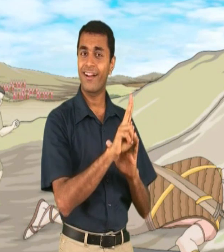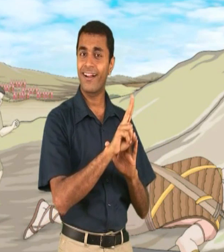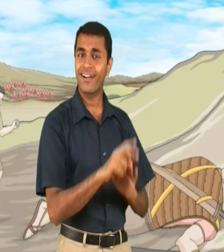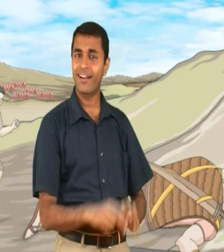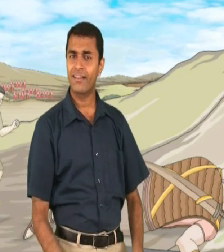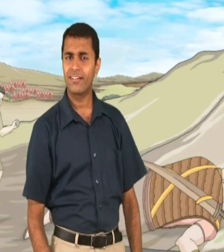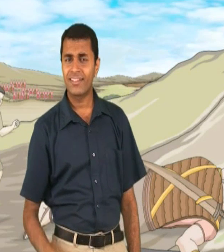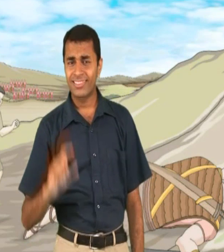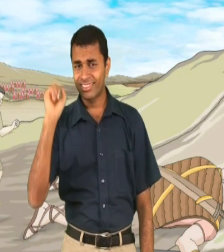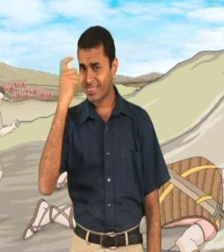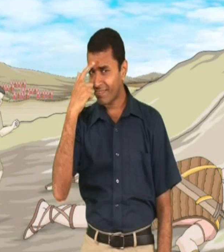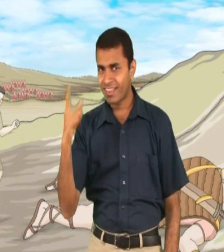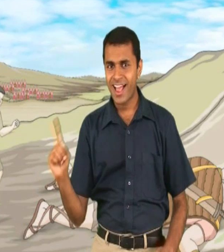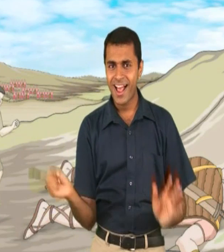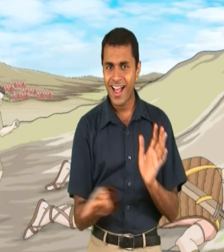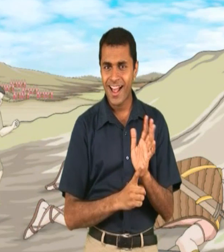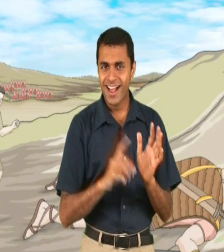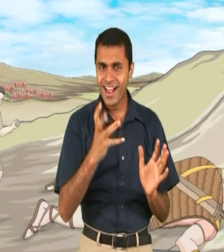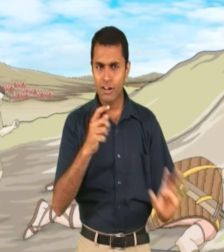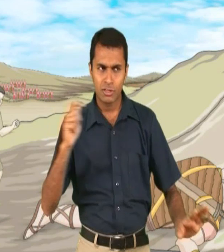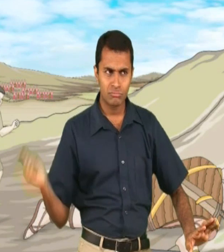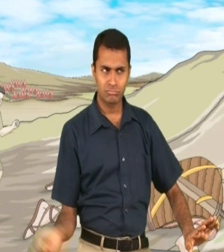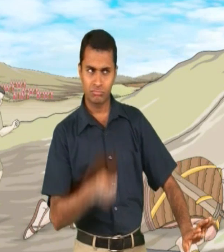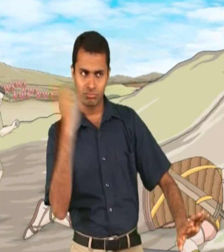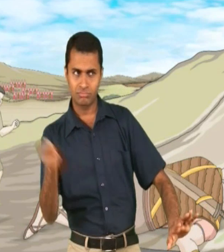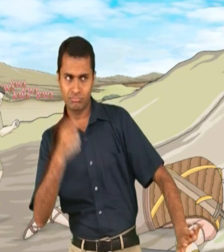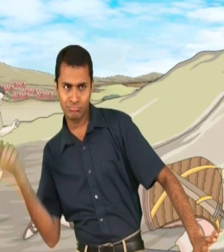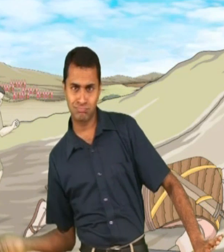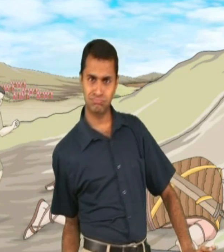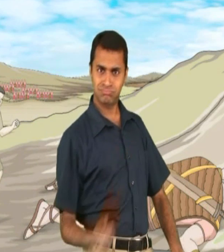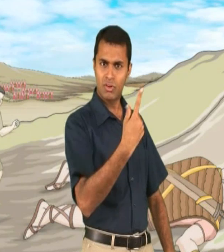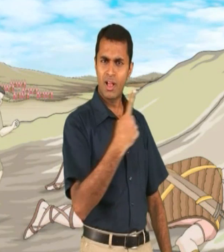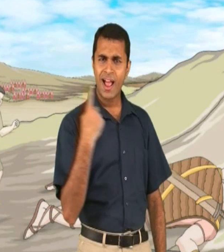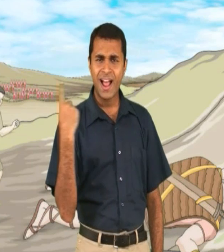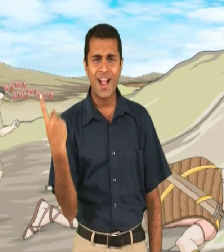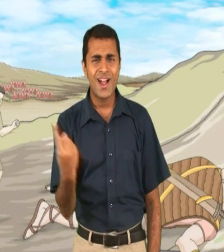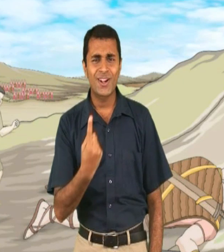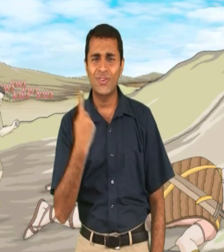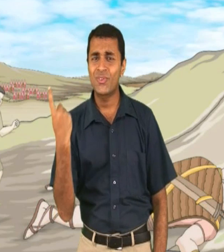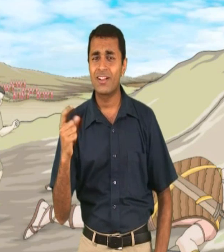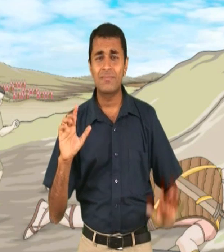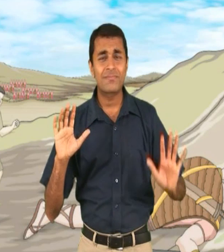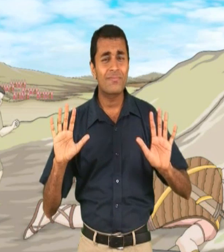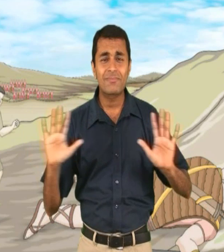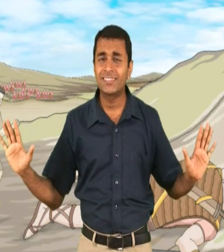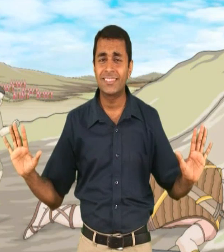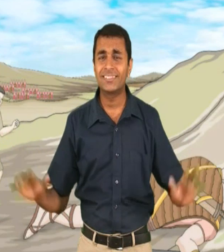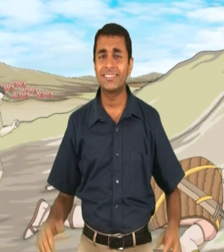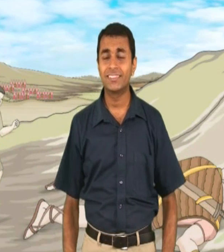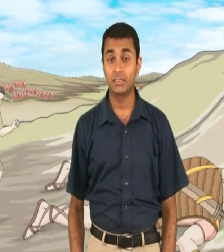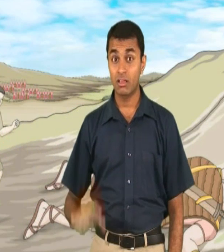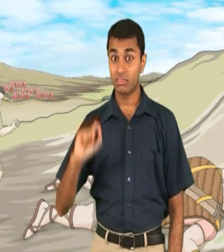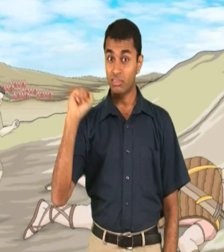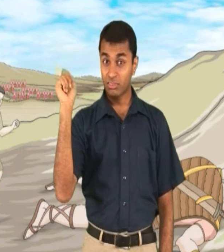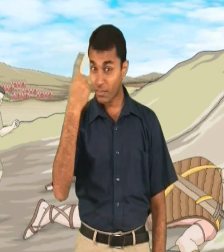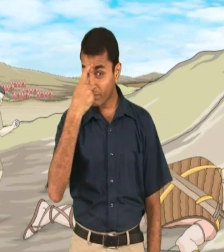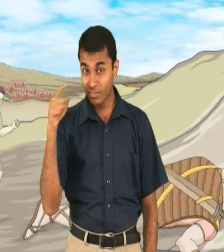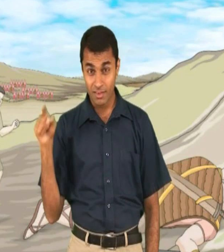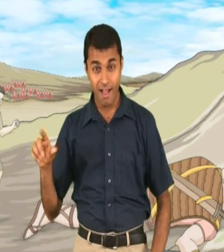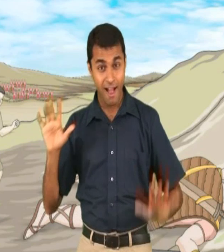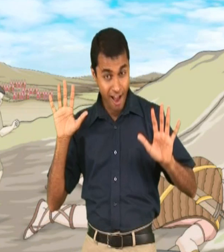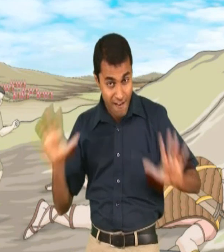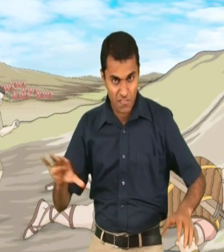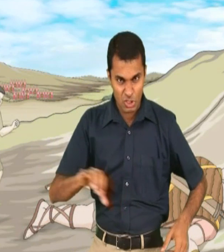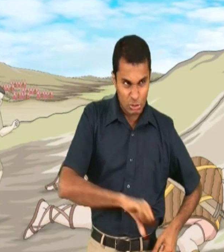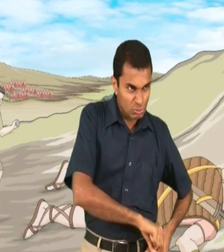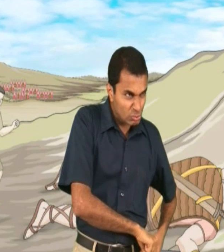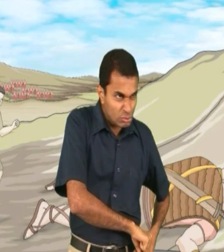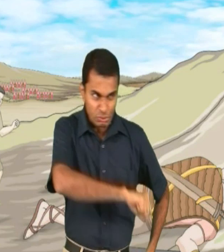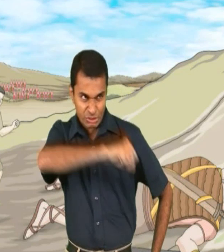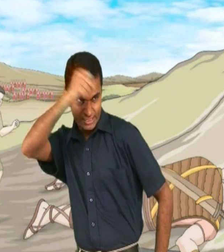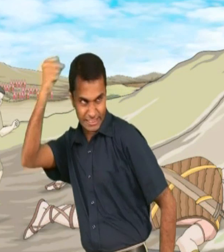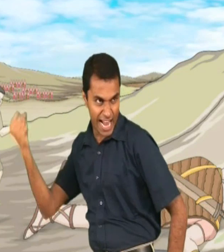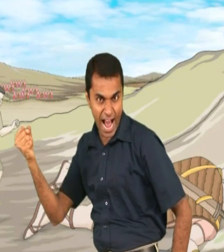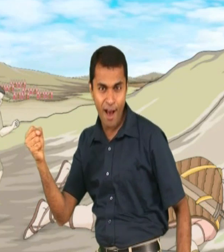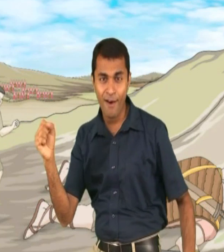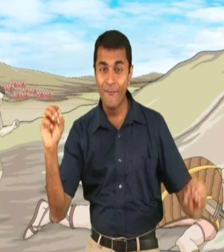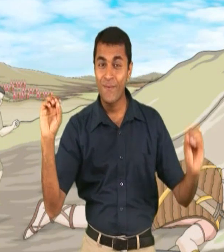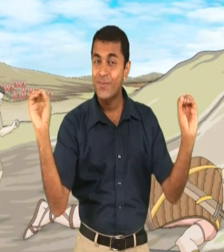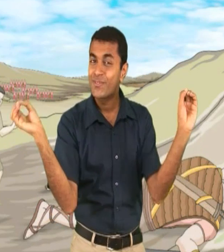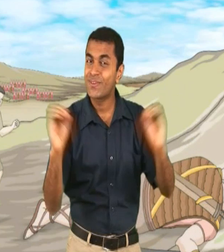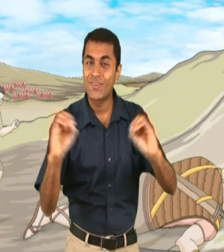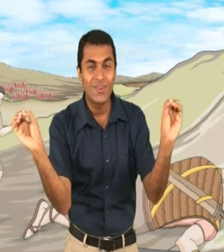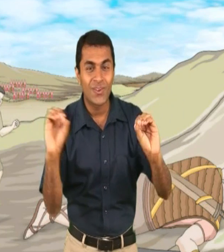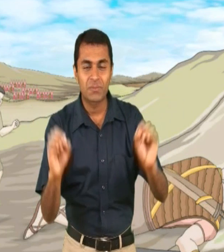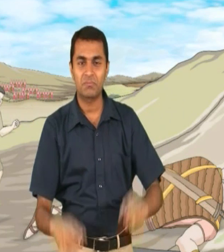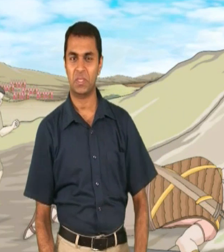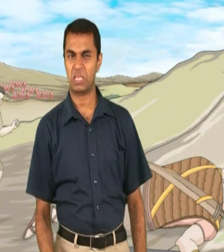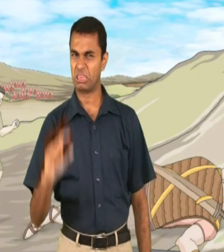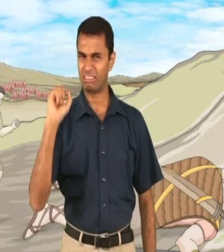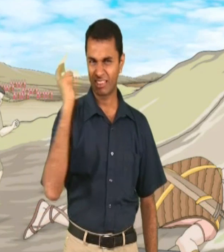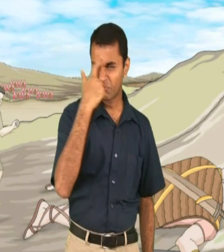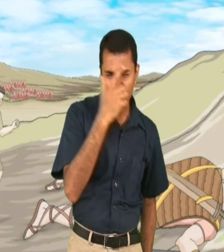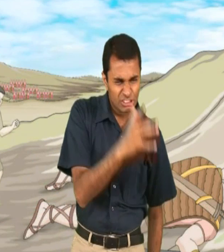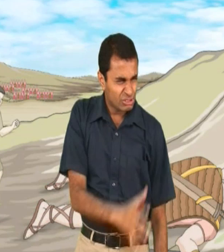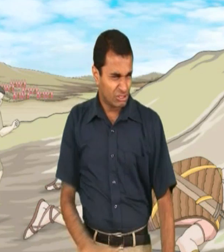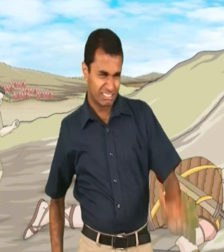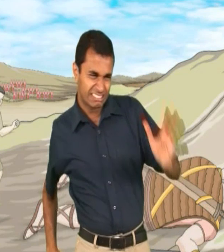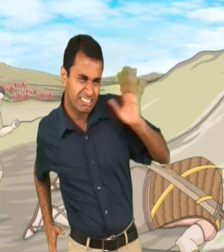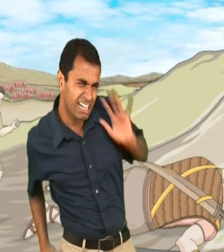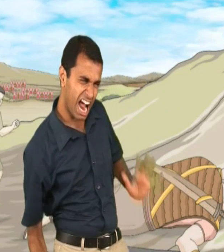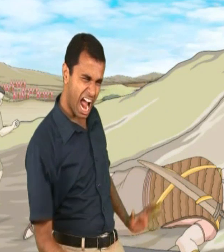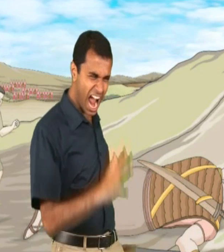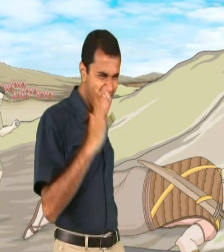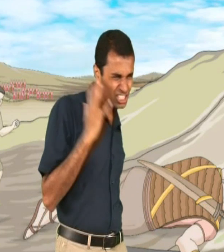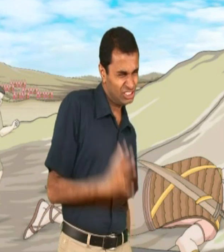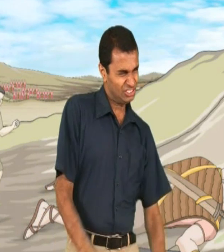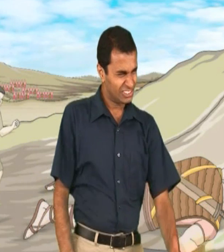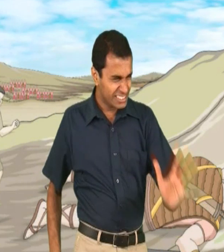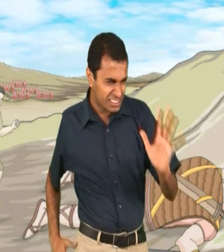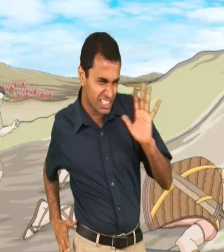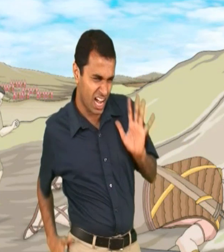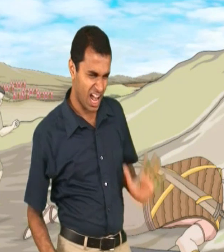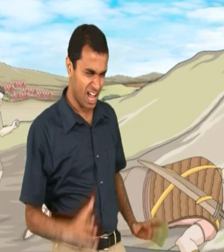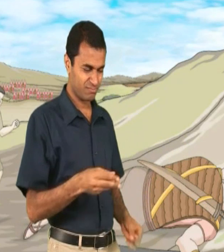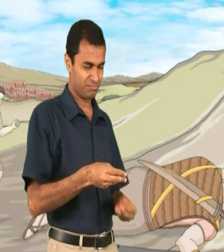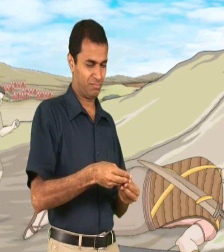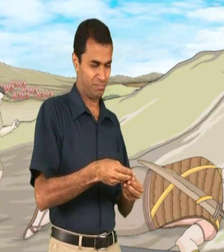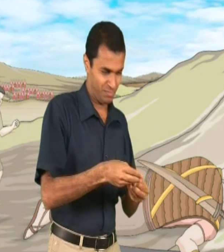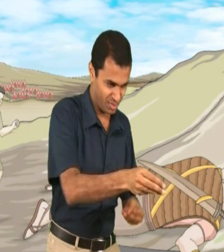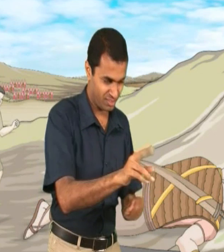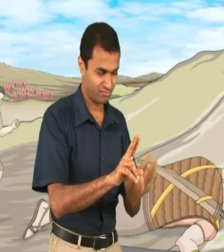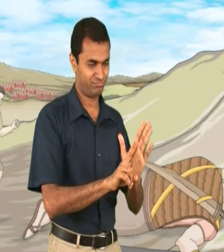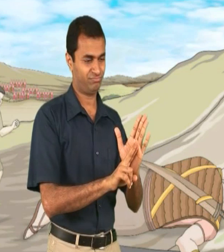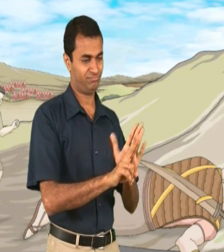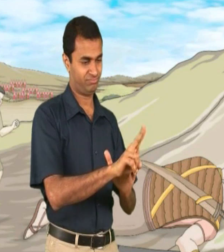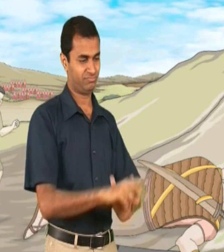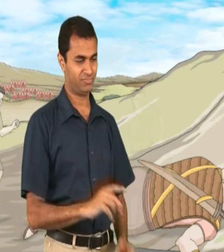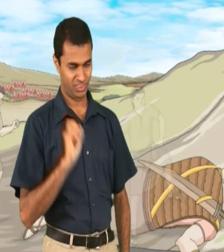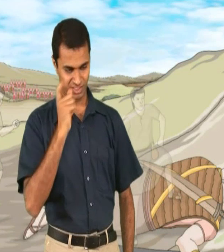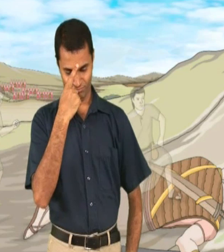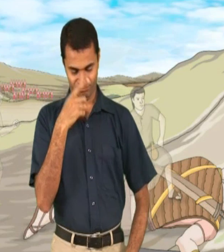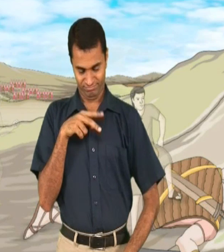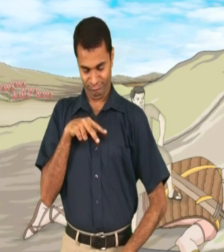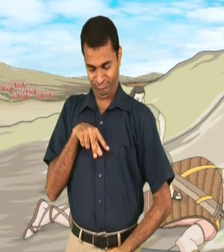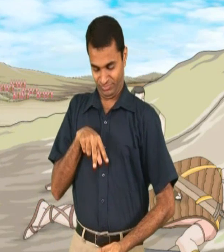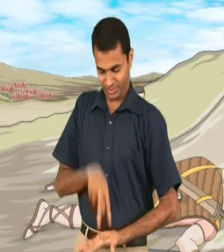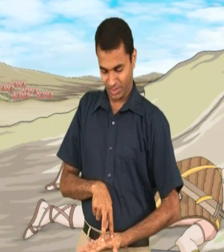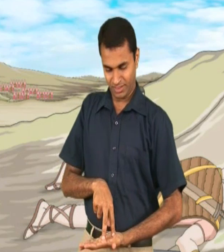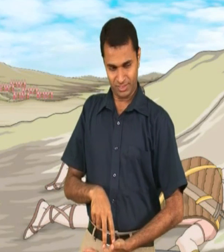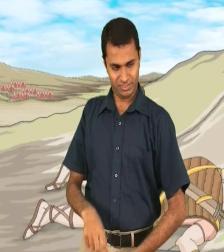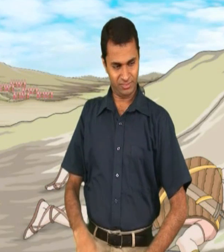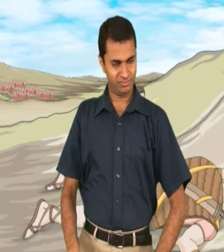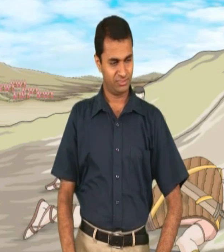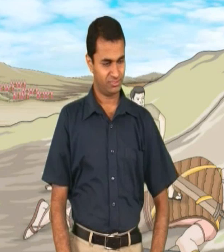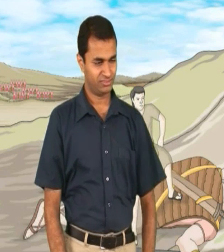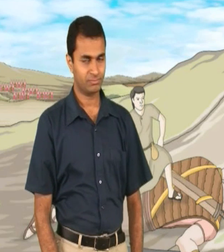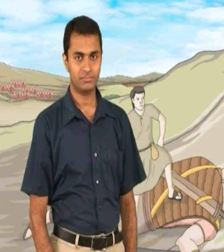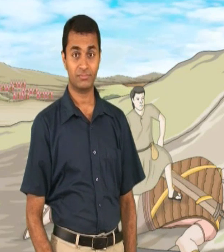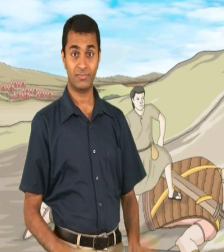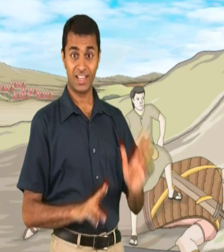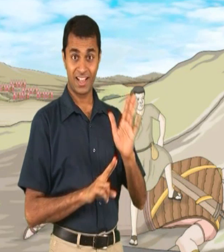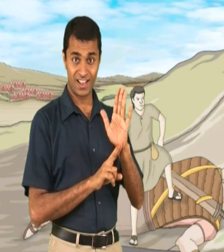without a sword in his hand he struck down the Philistine and killed him. David ran and stood over him.